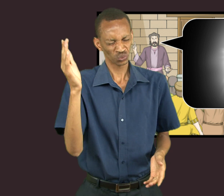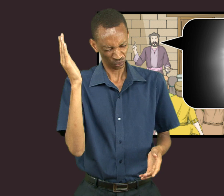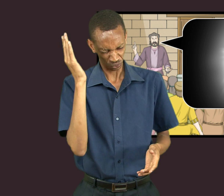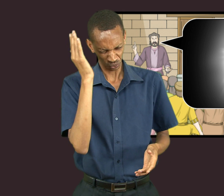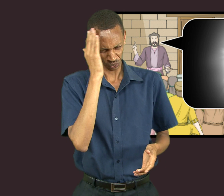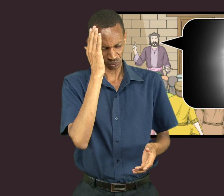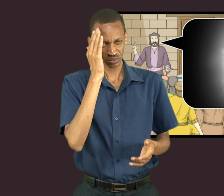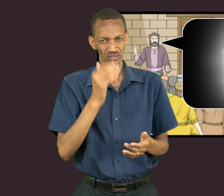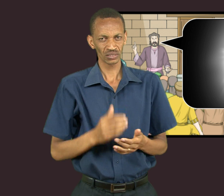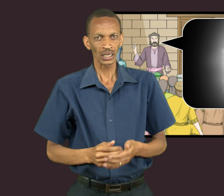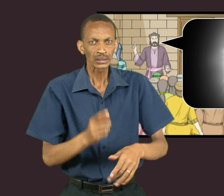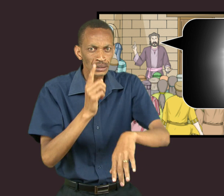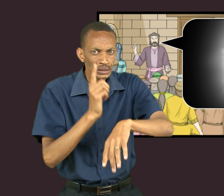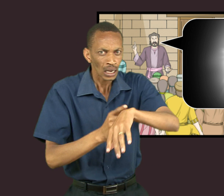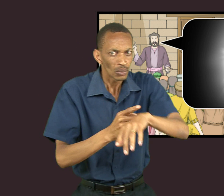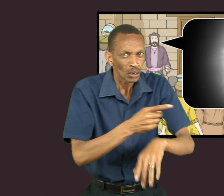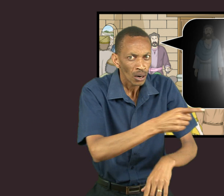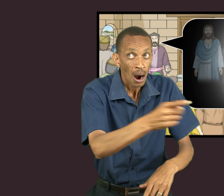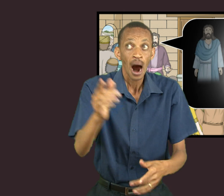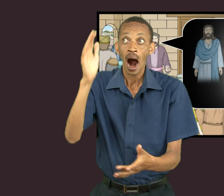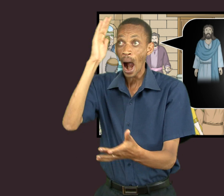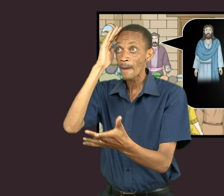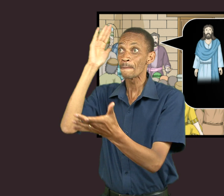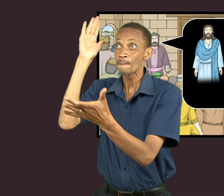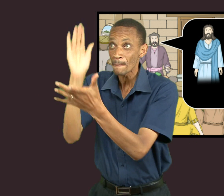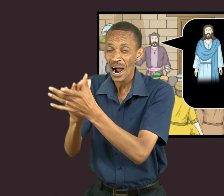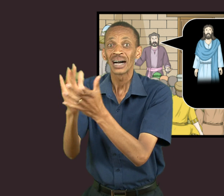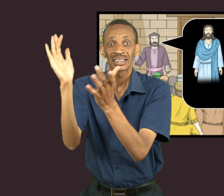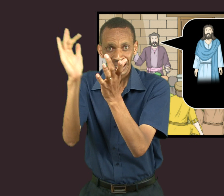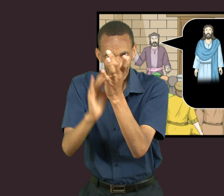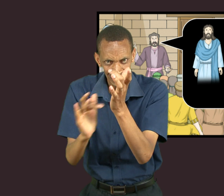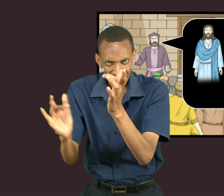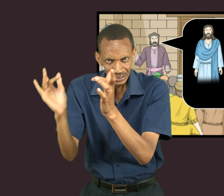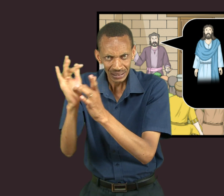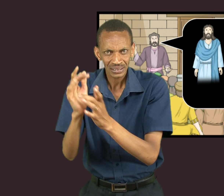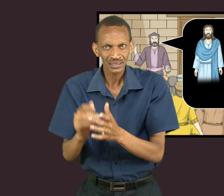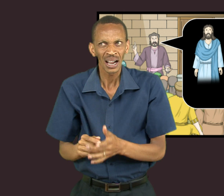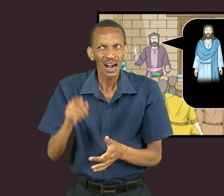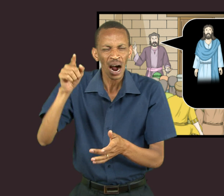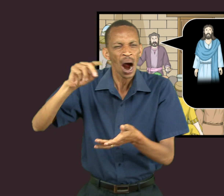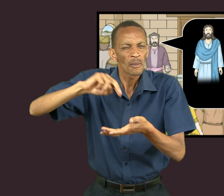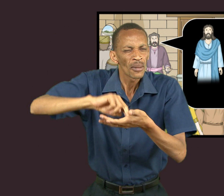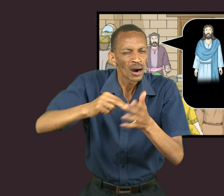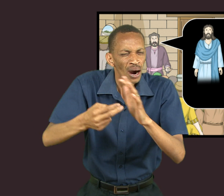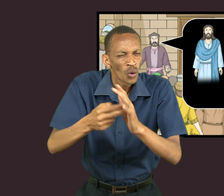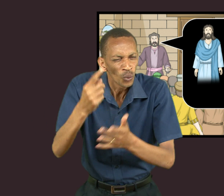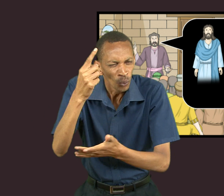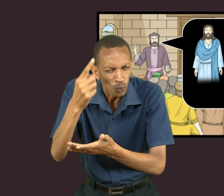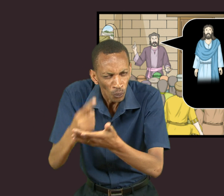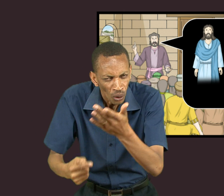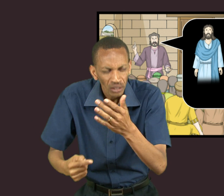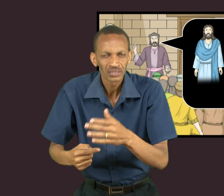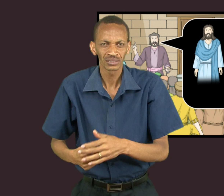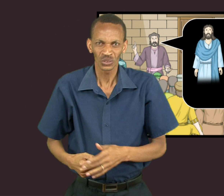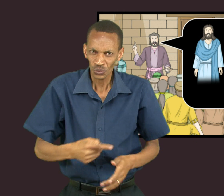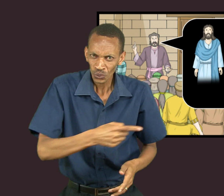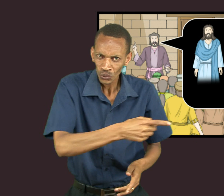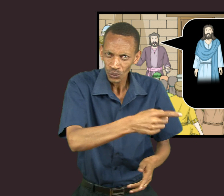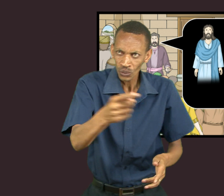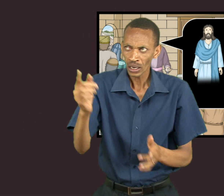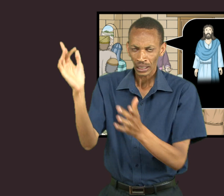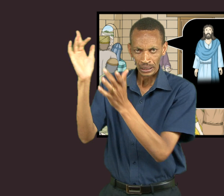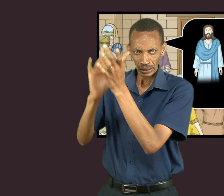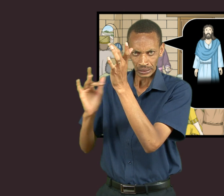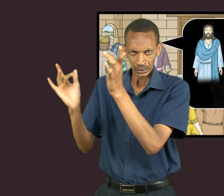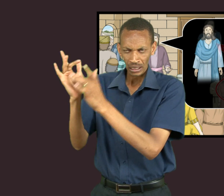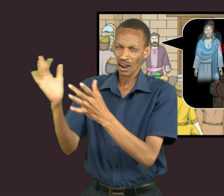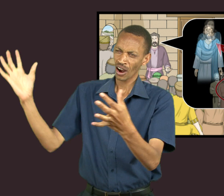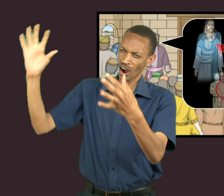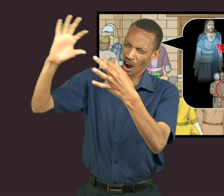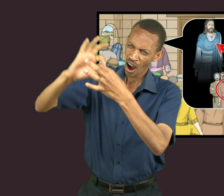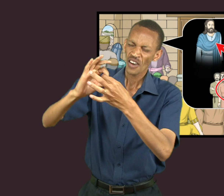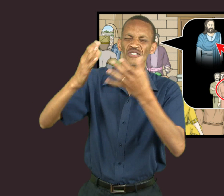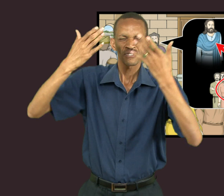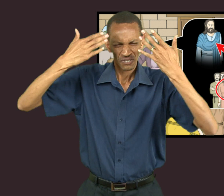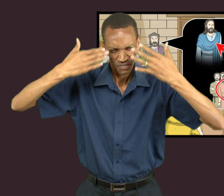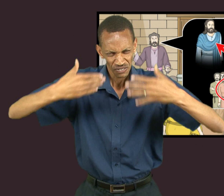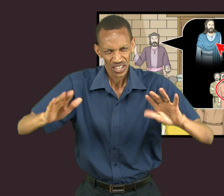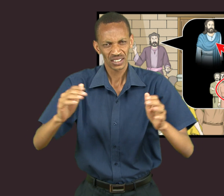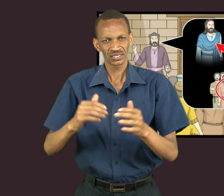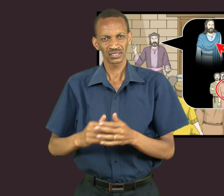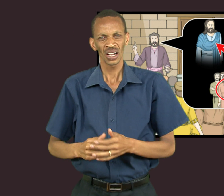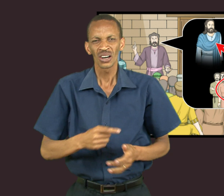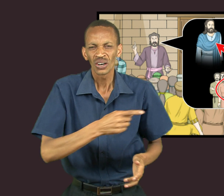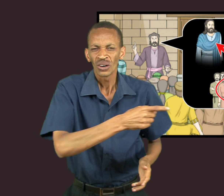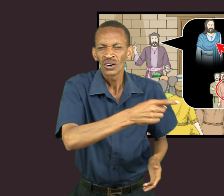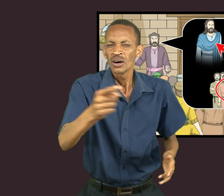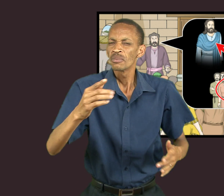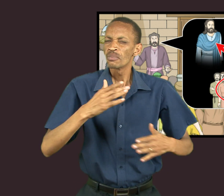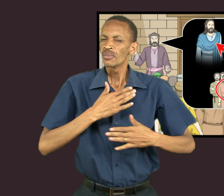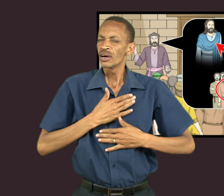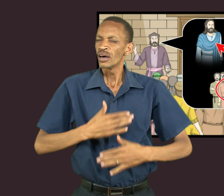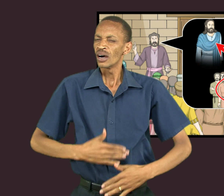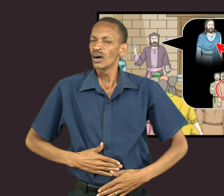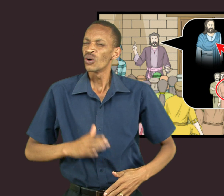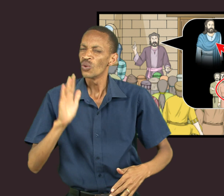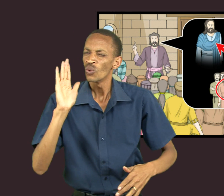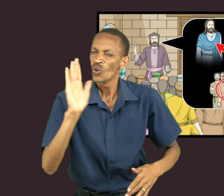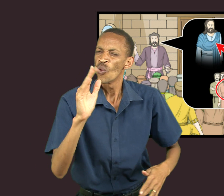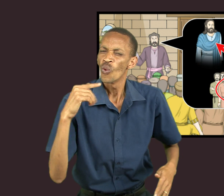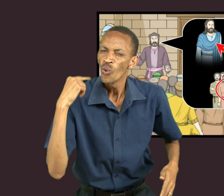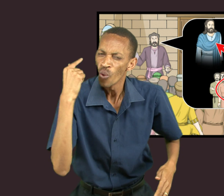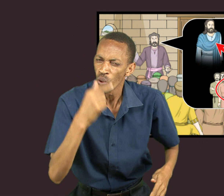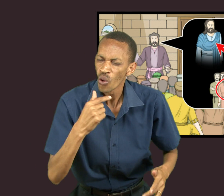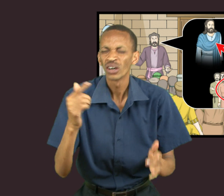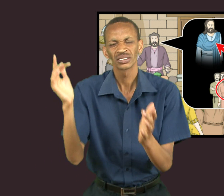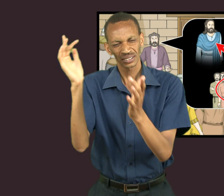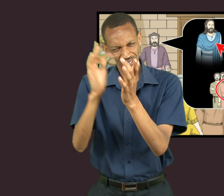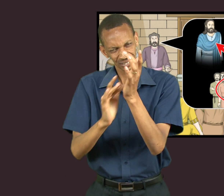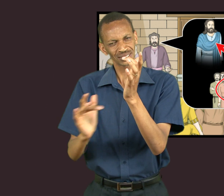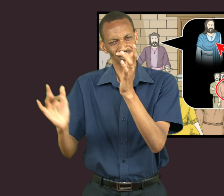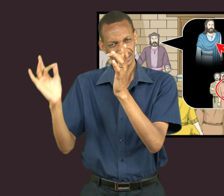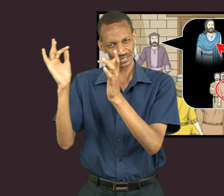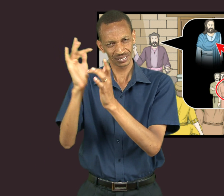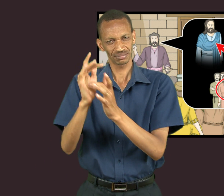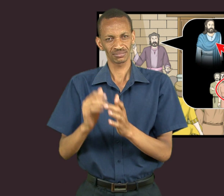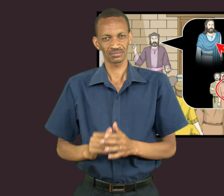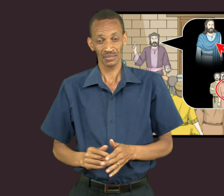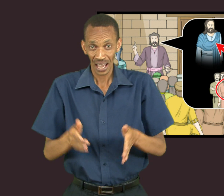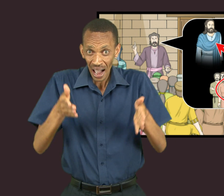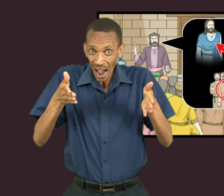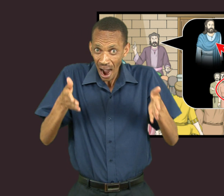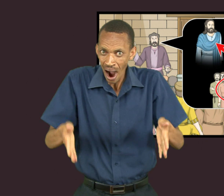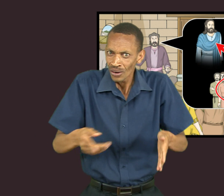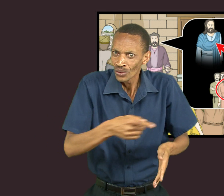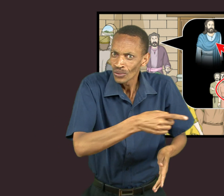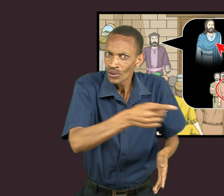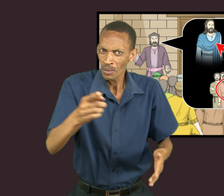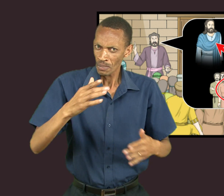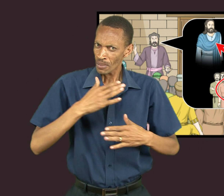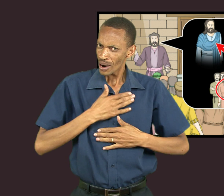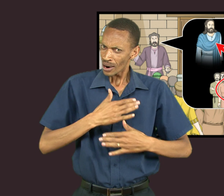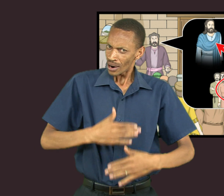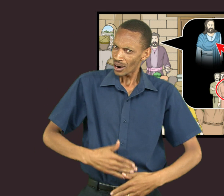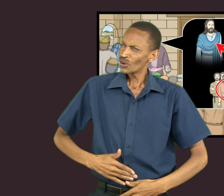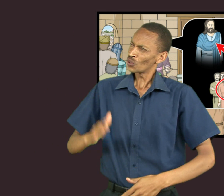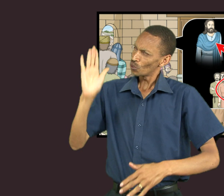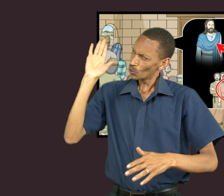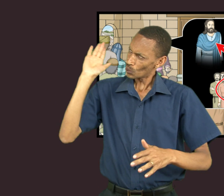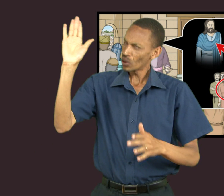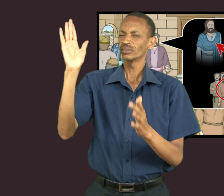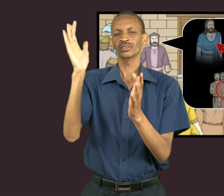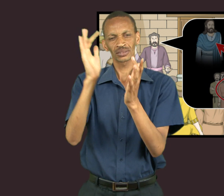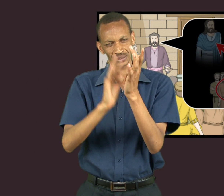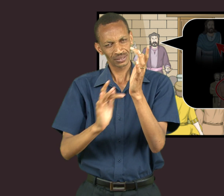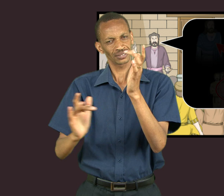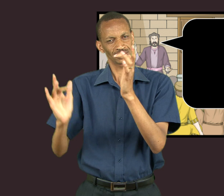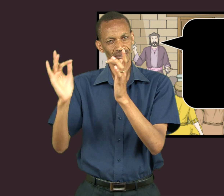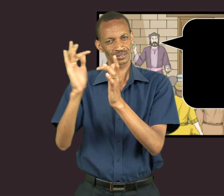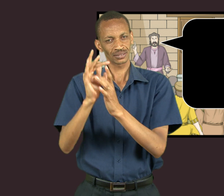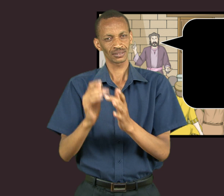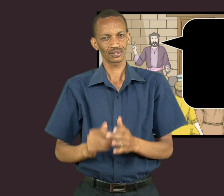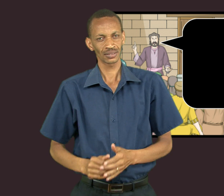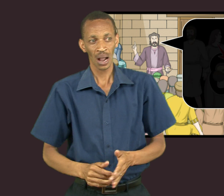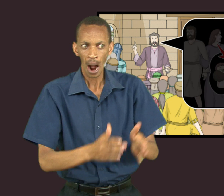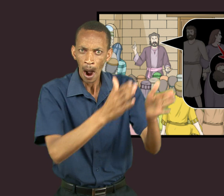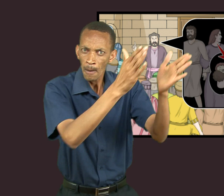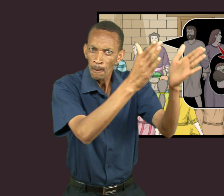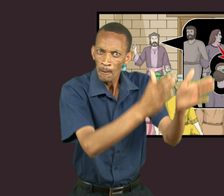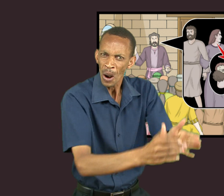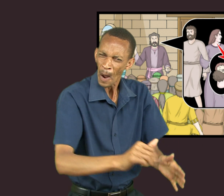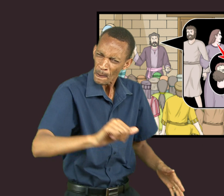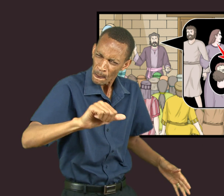Do you not know that your bodies are members of Christ?